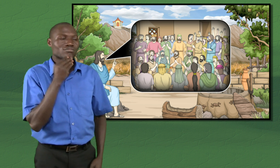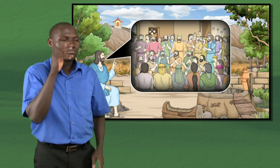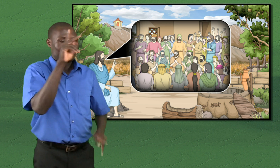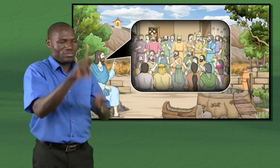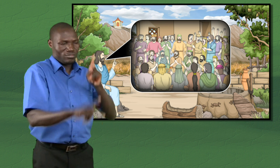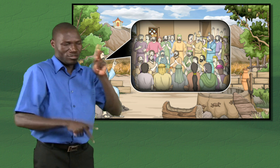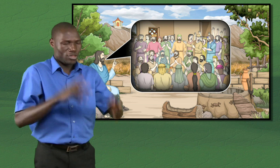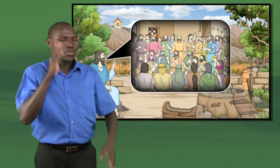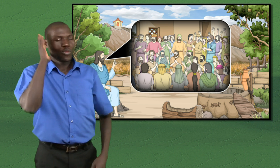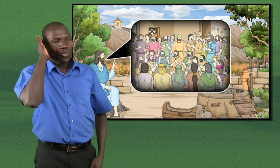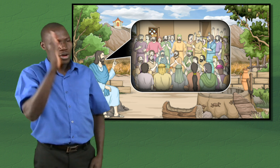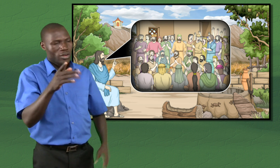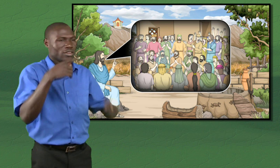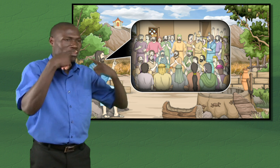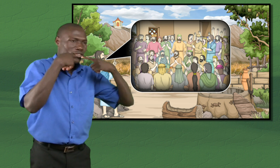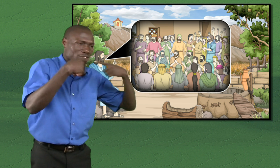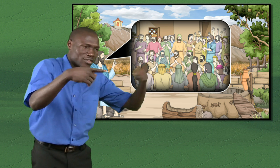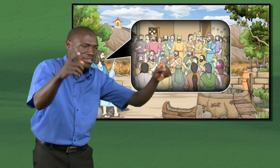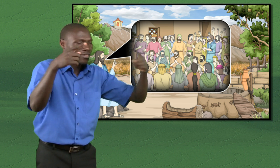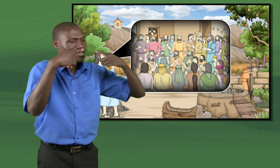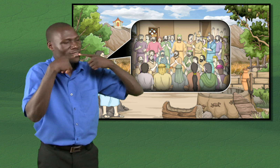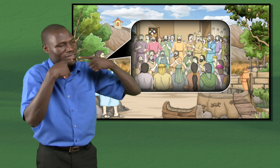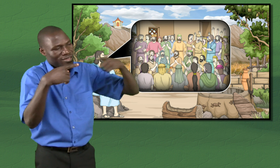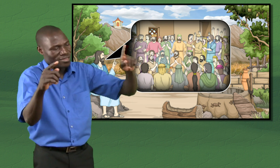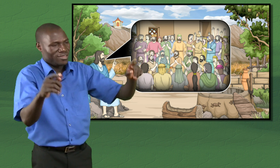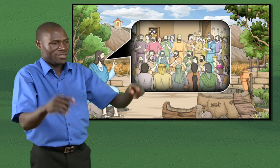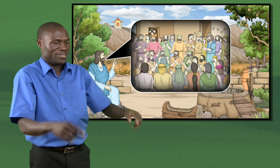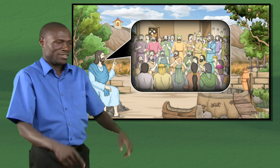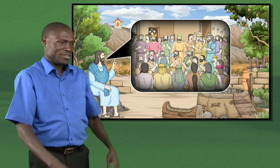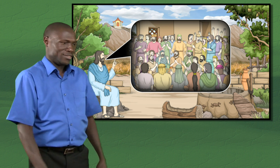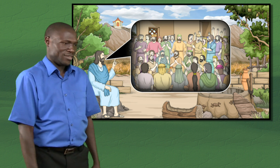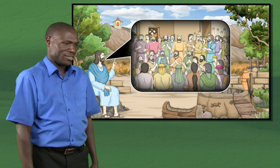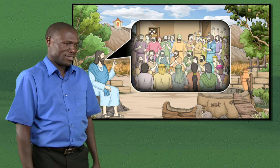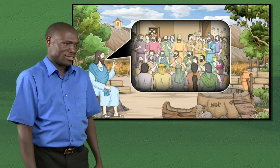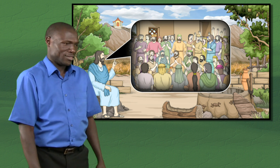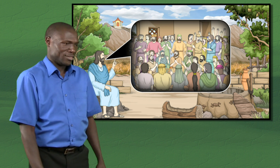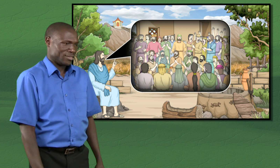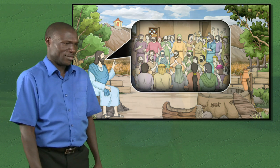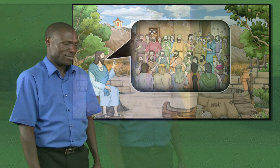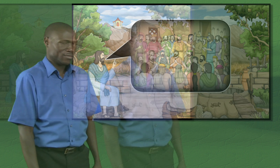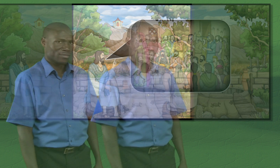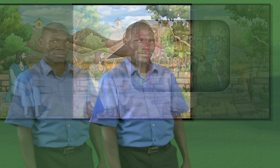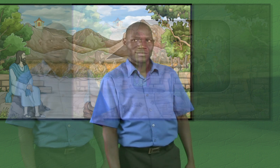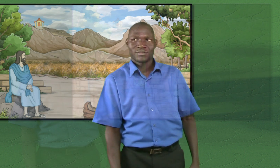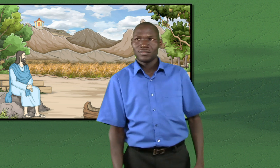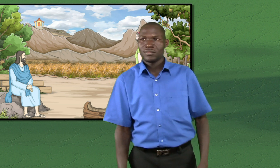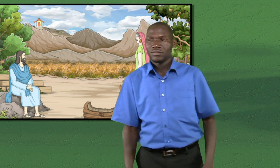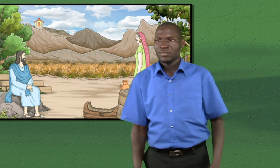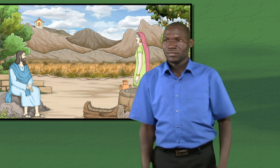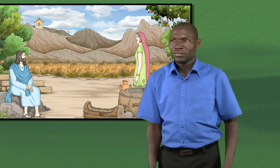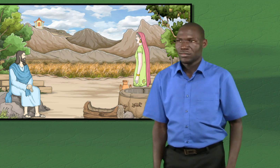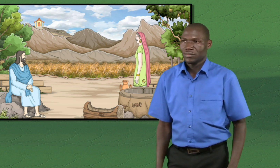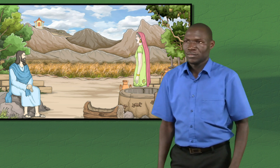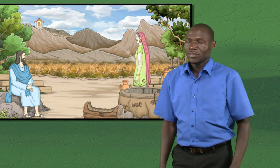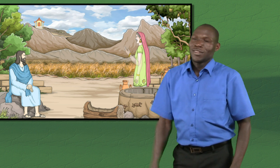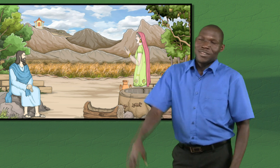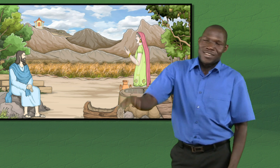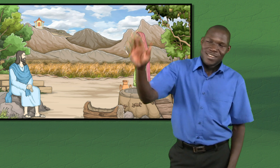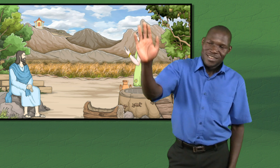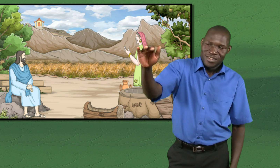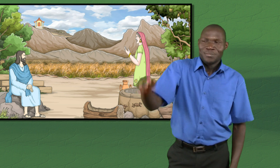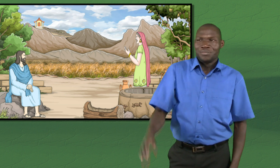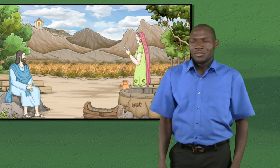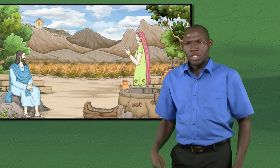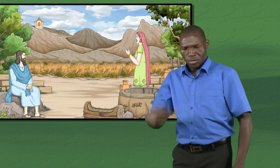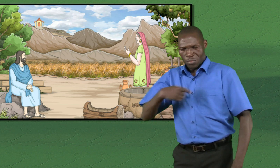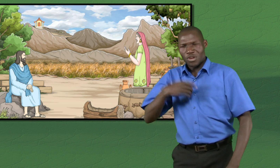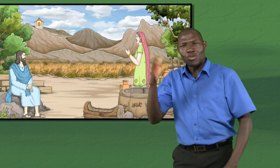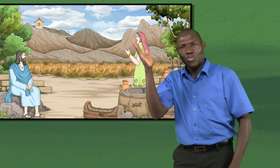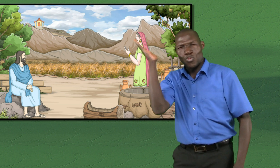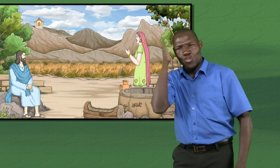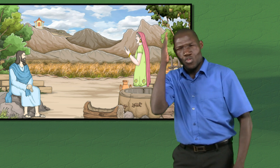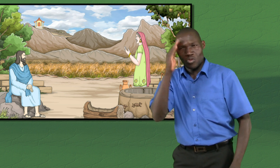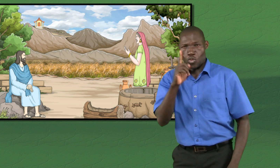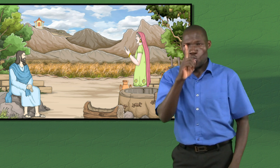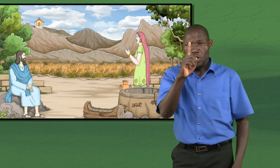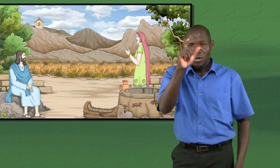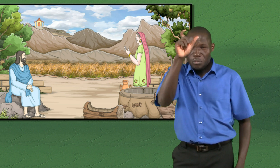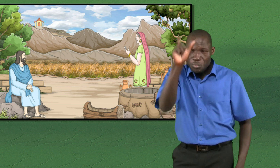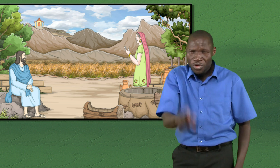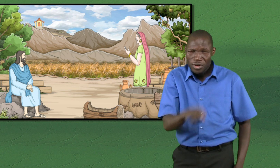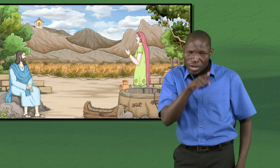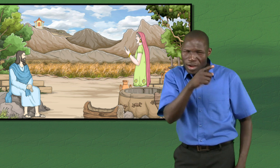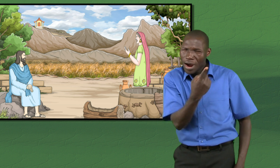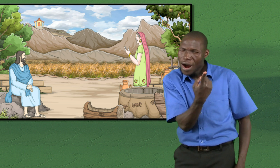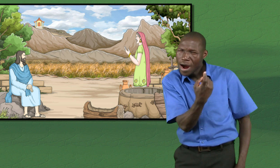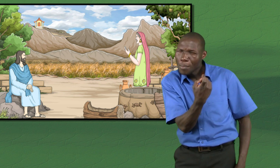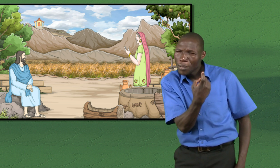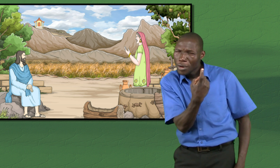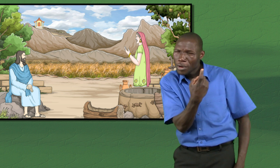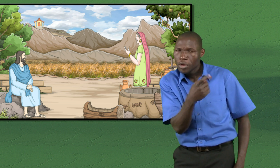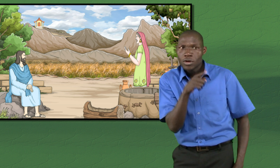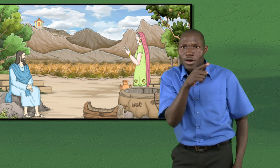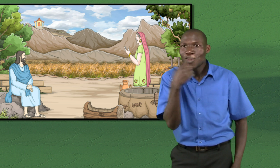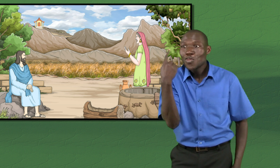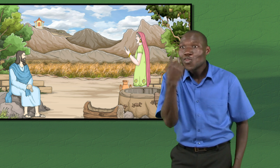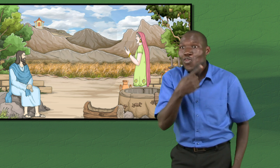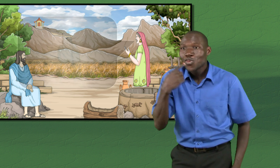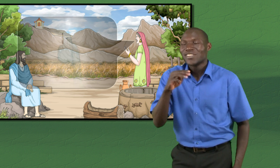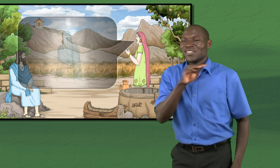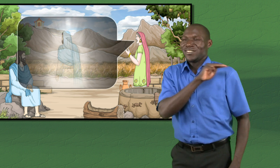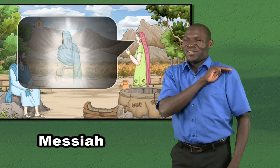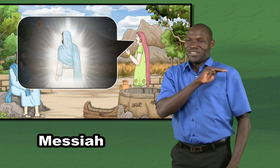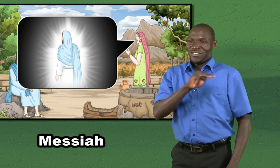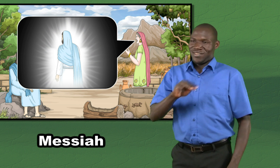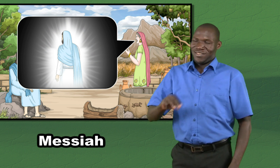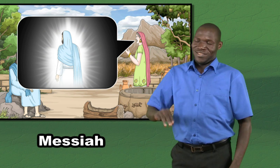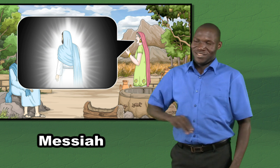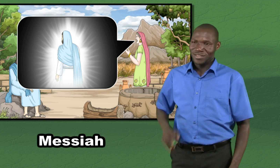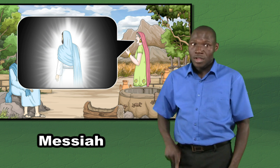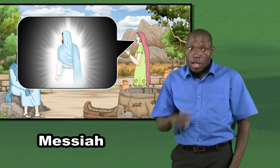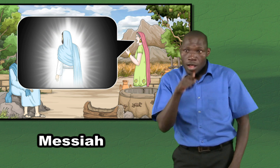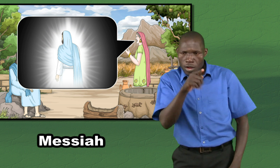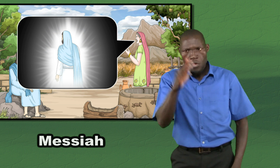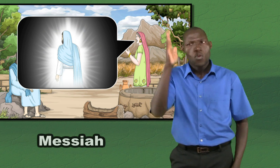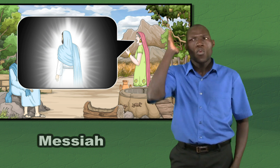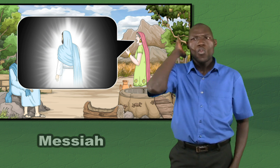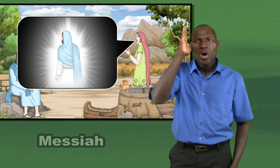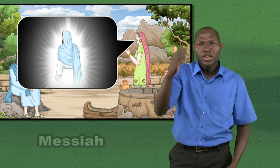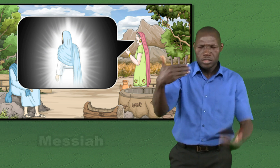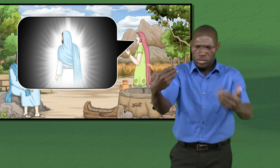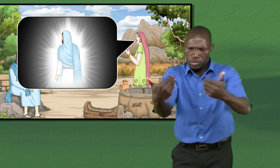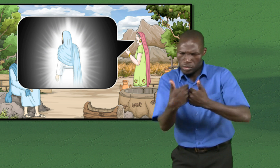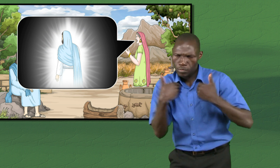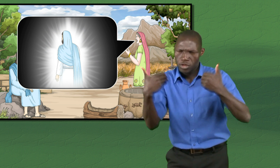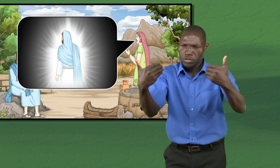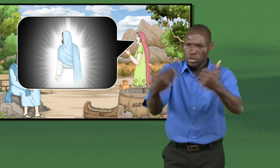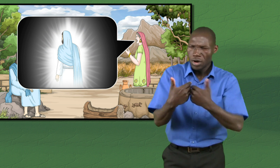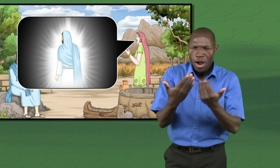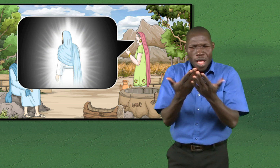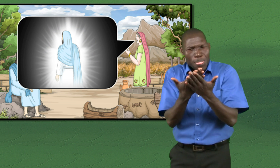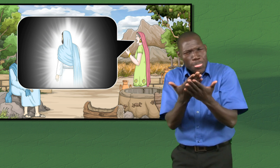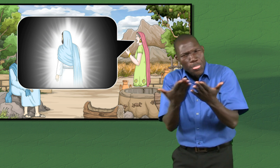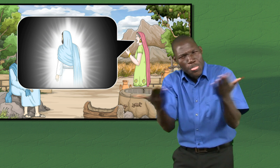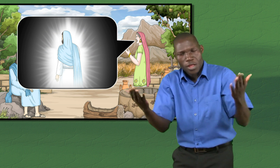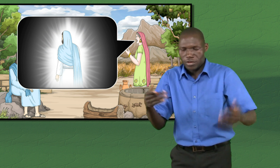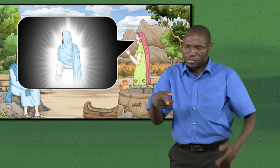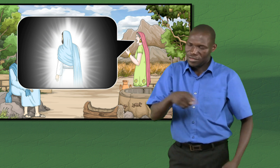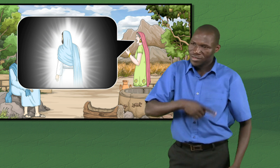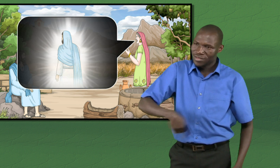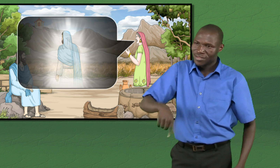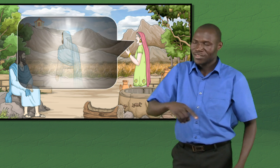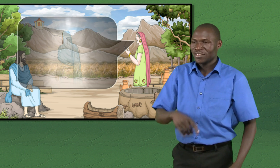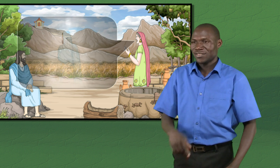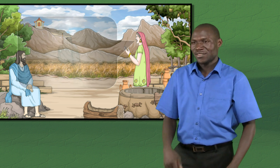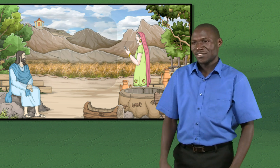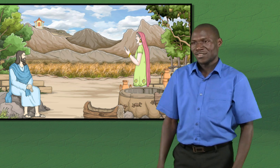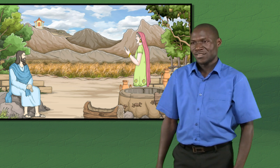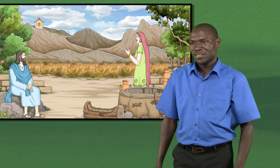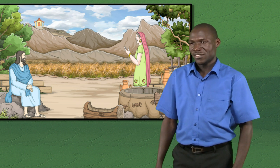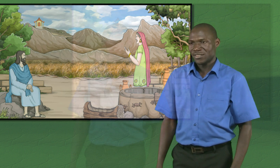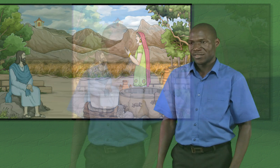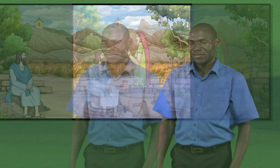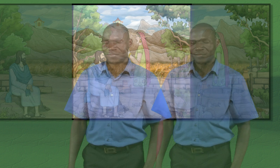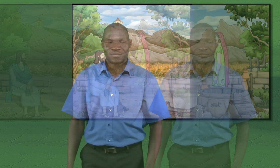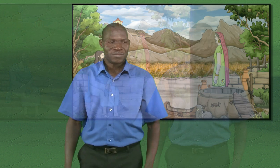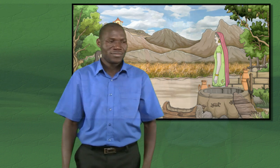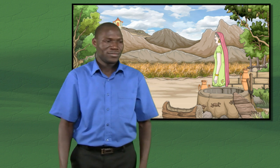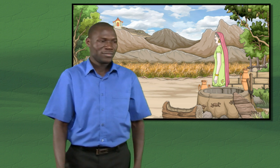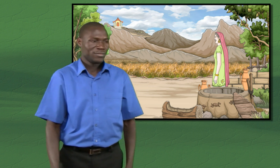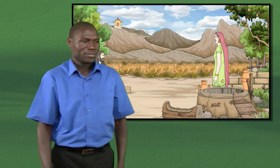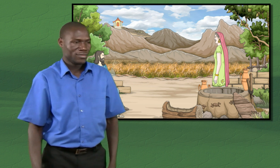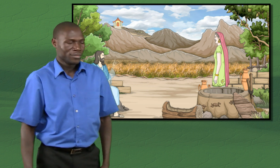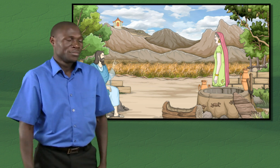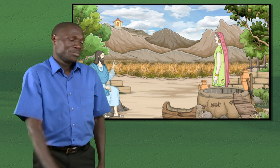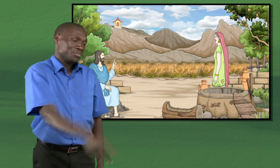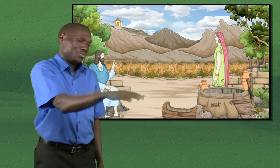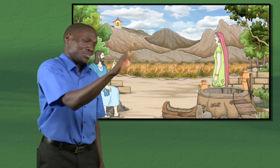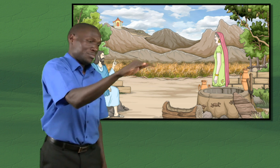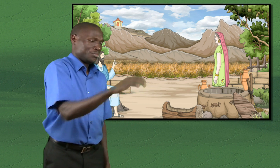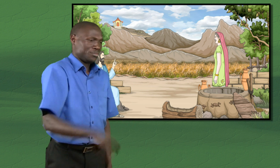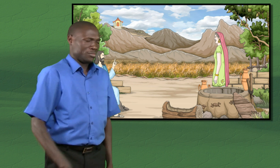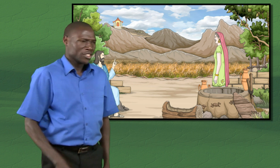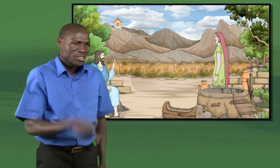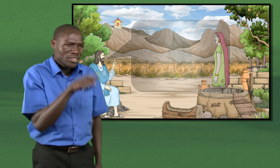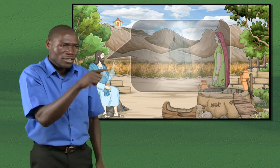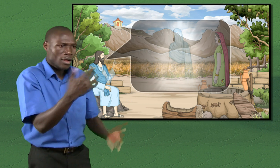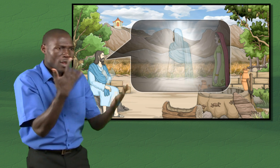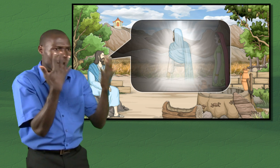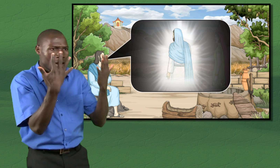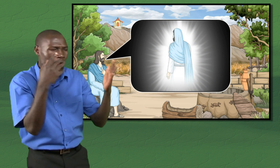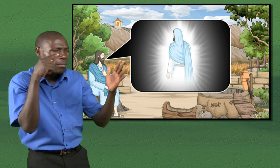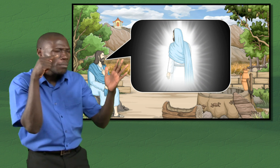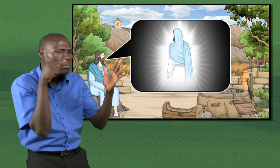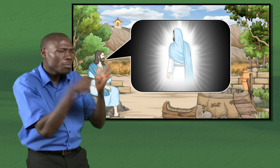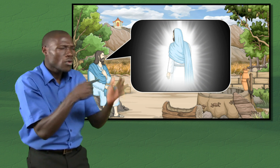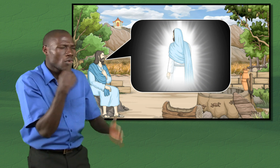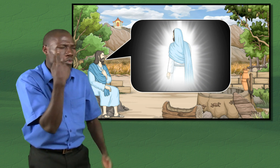The woman said, “I know that Messiah” (called Christ) “is coming. When He comes, He will explain everything to us.”